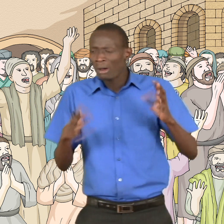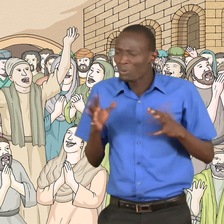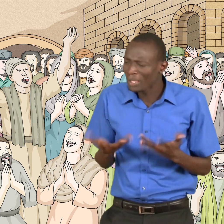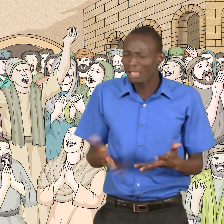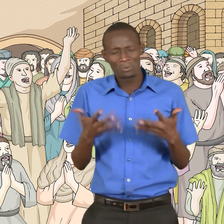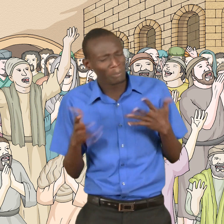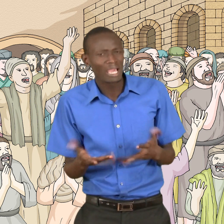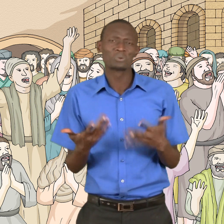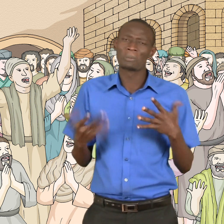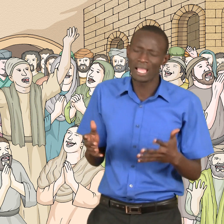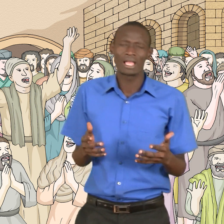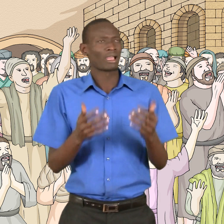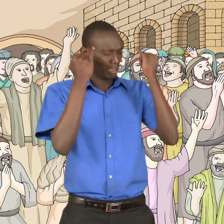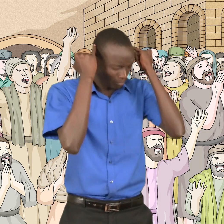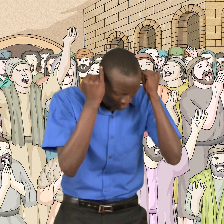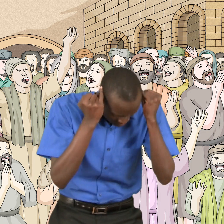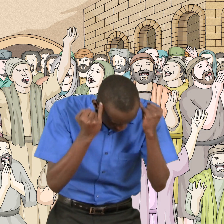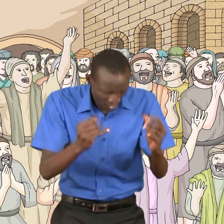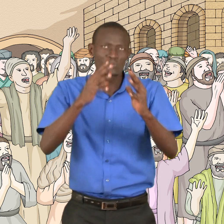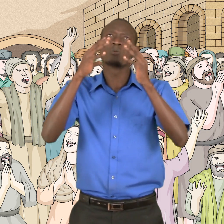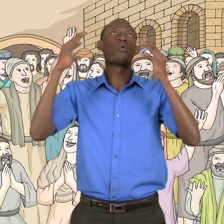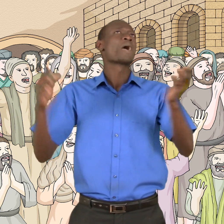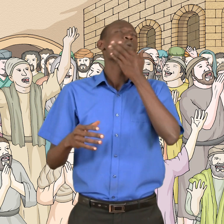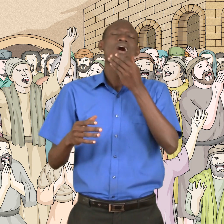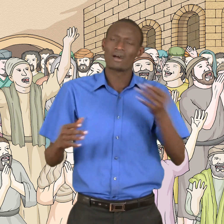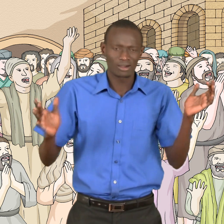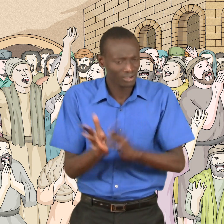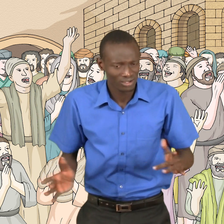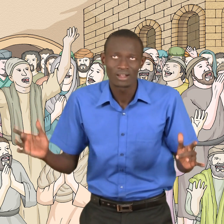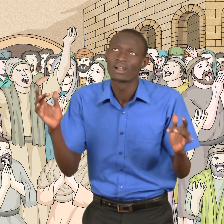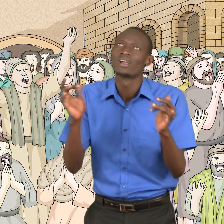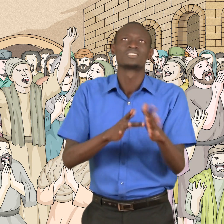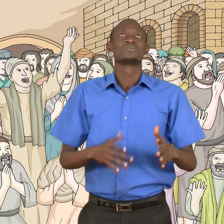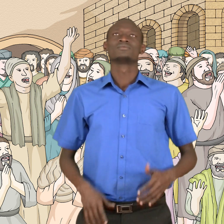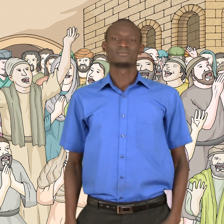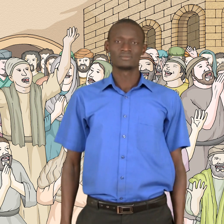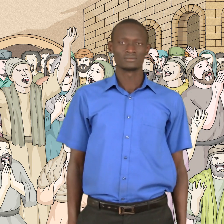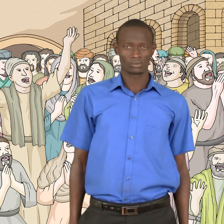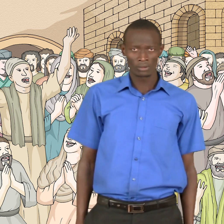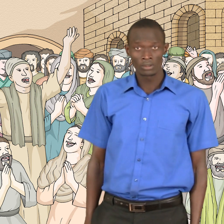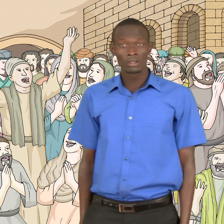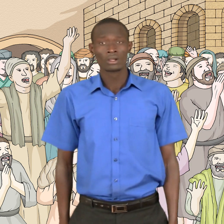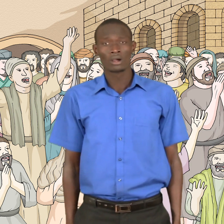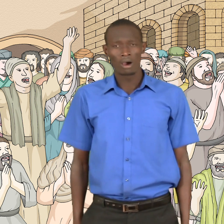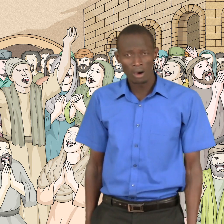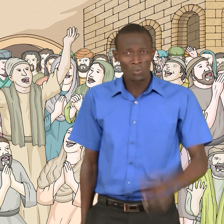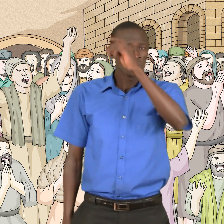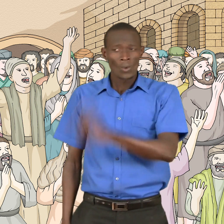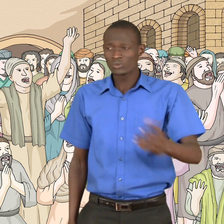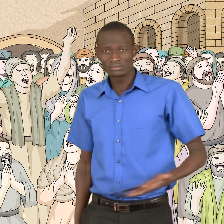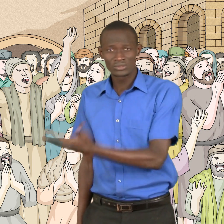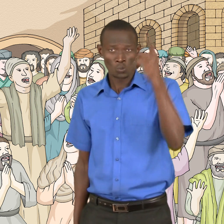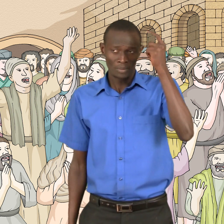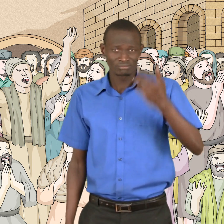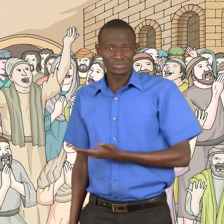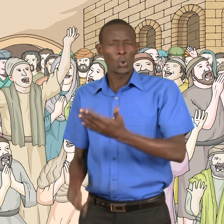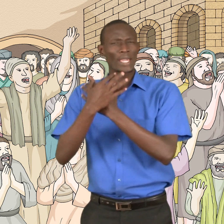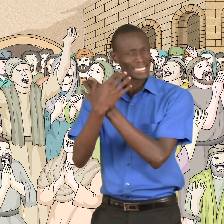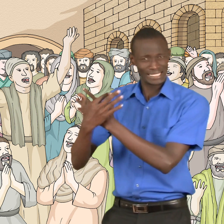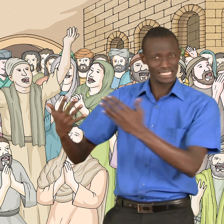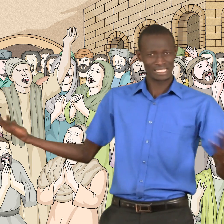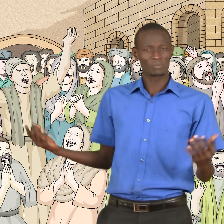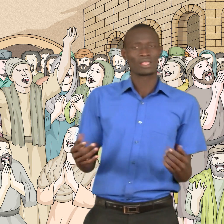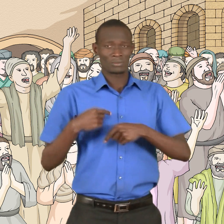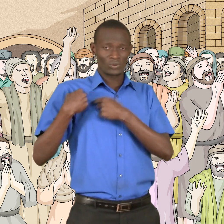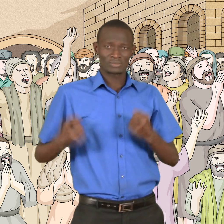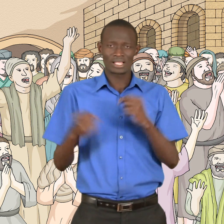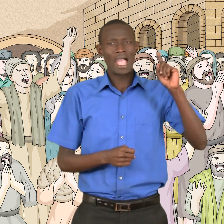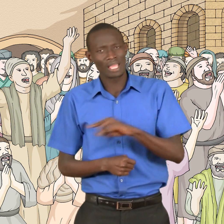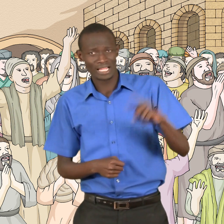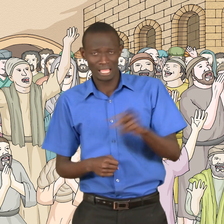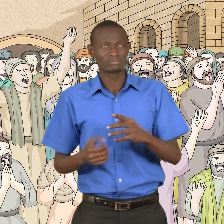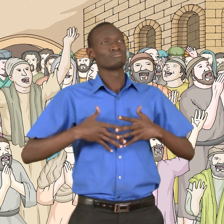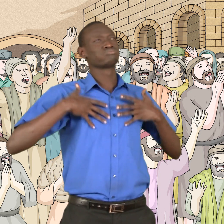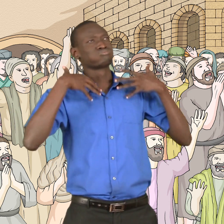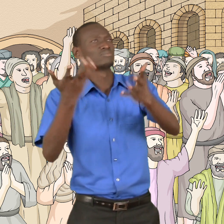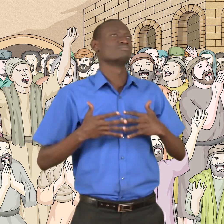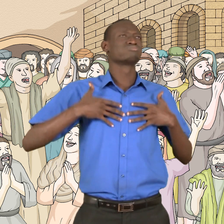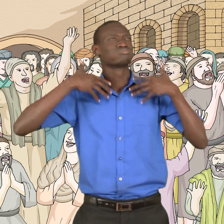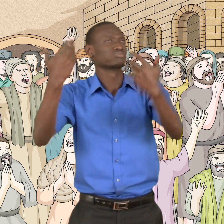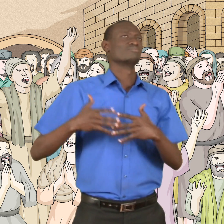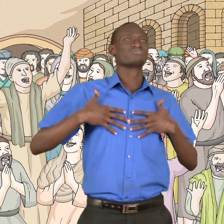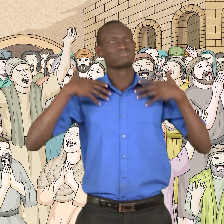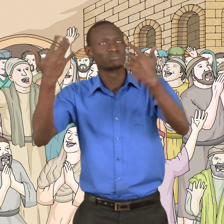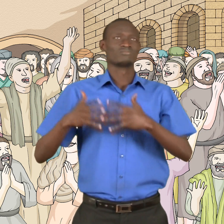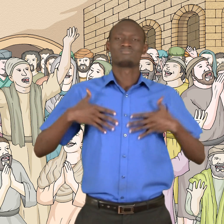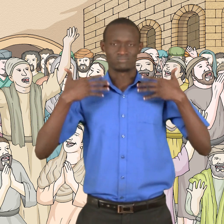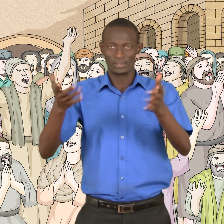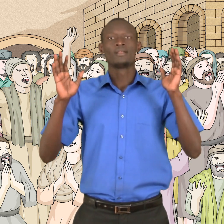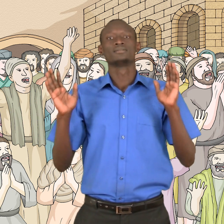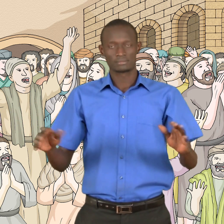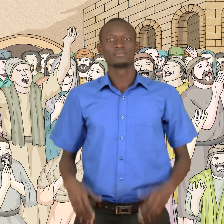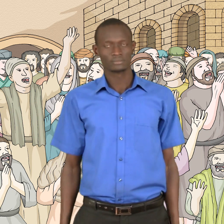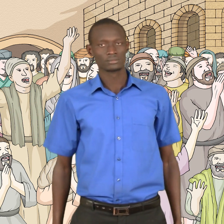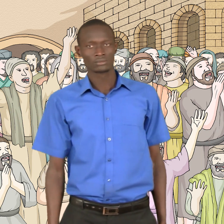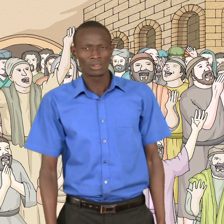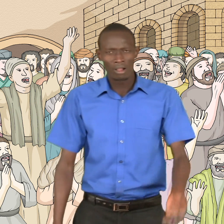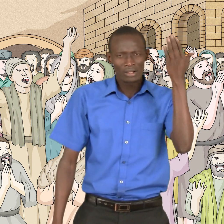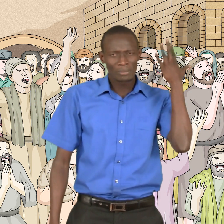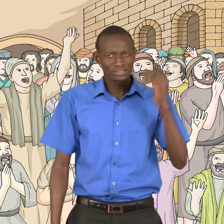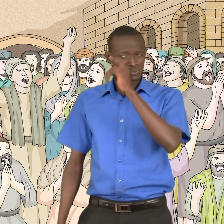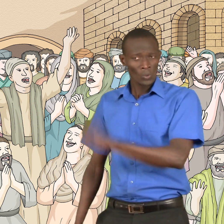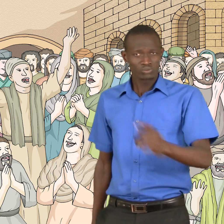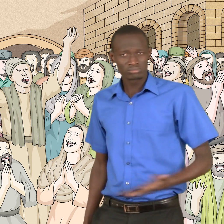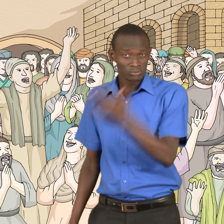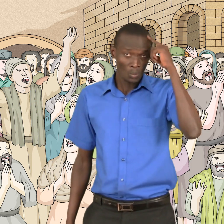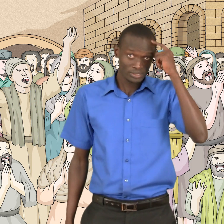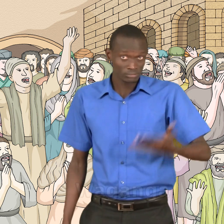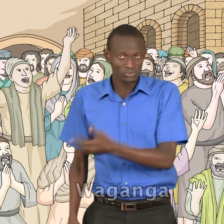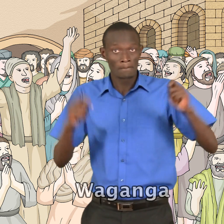Many who had believed now came forward, confessing and disclosing their deeds.